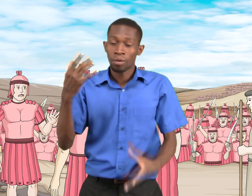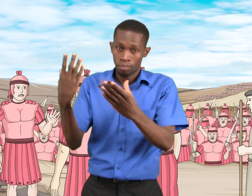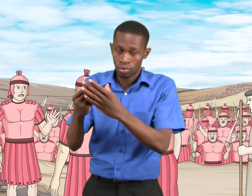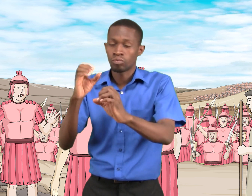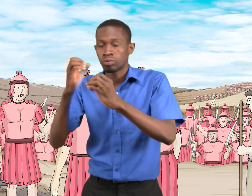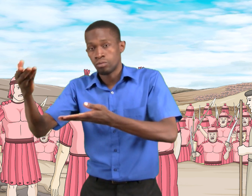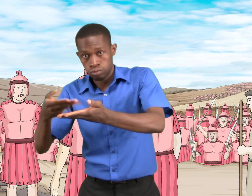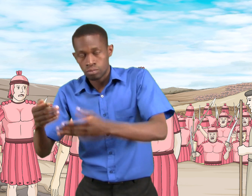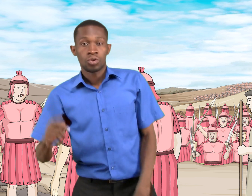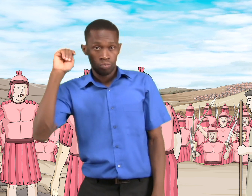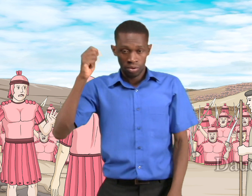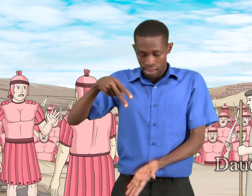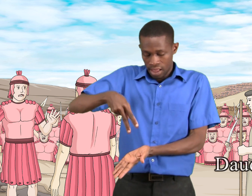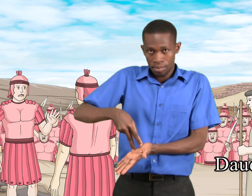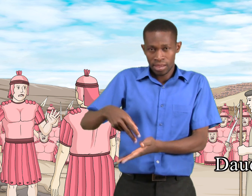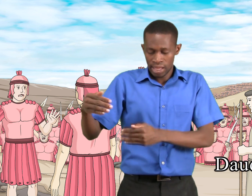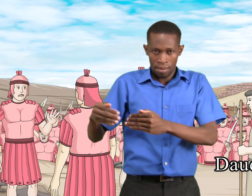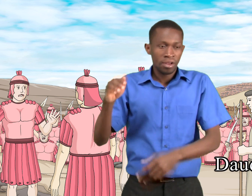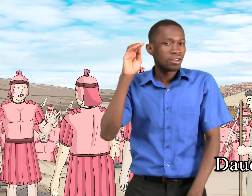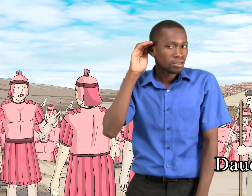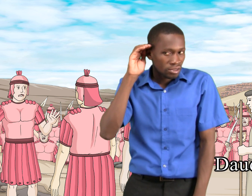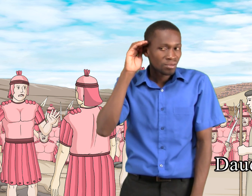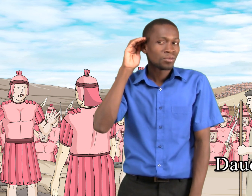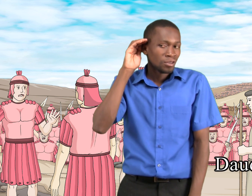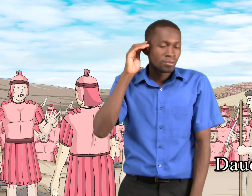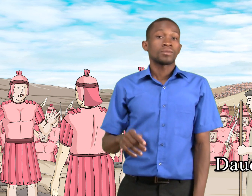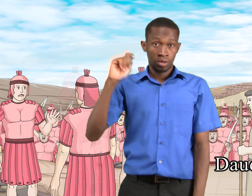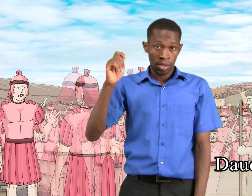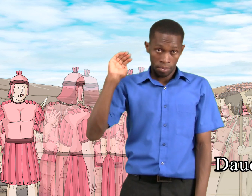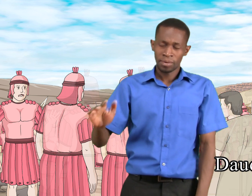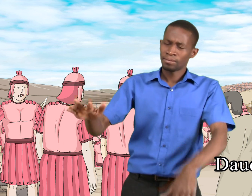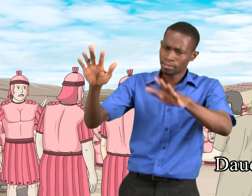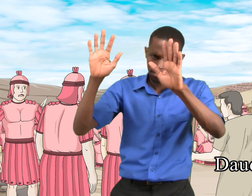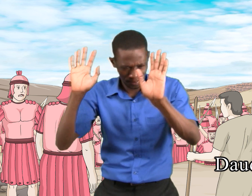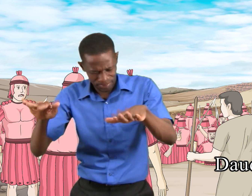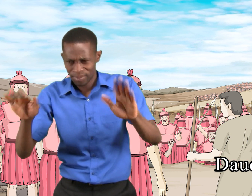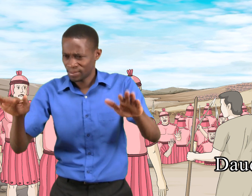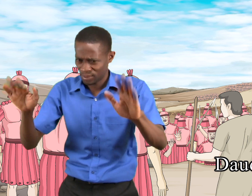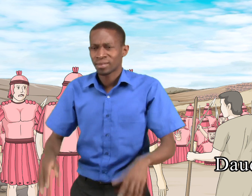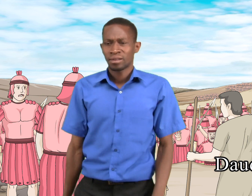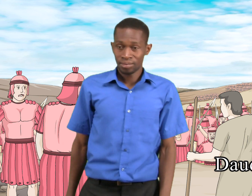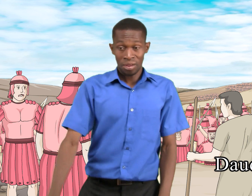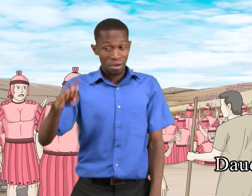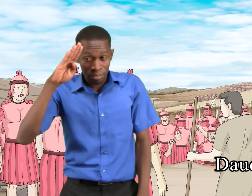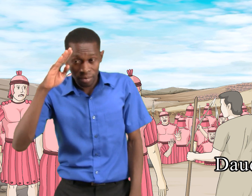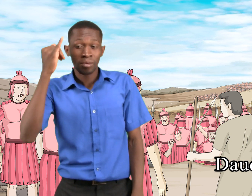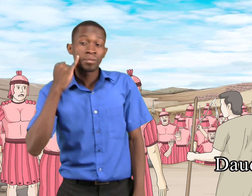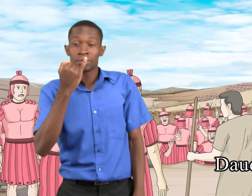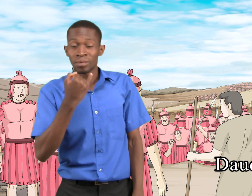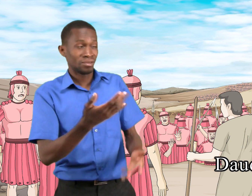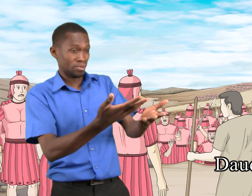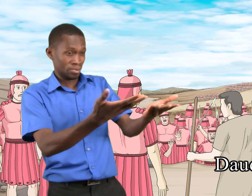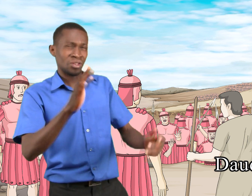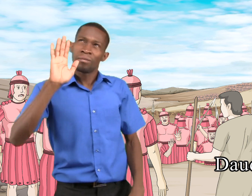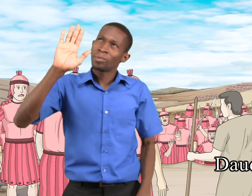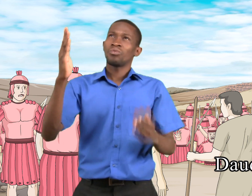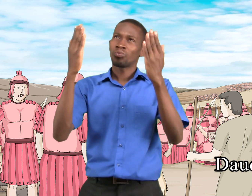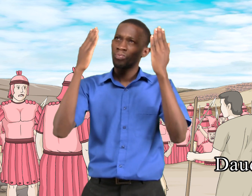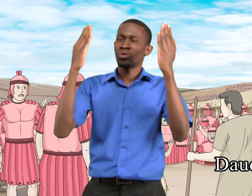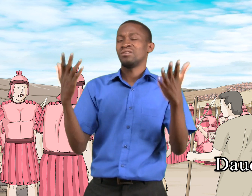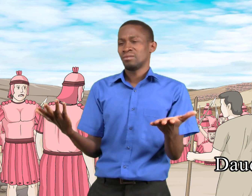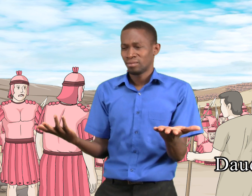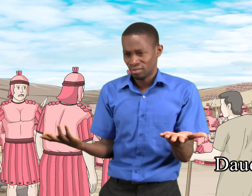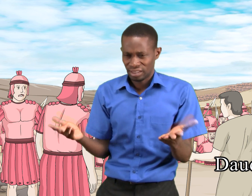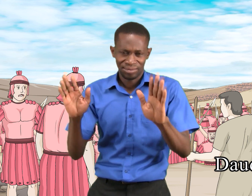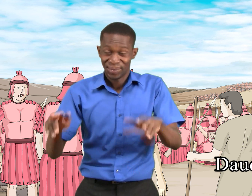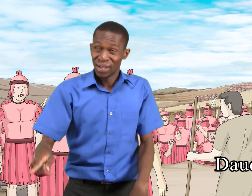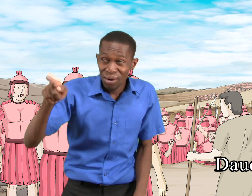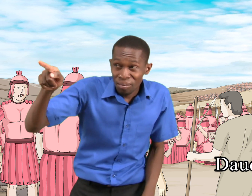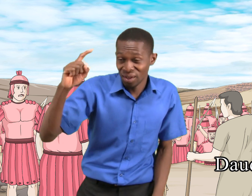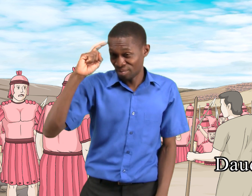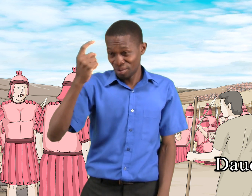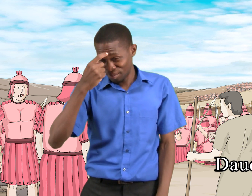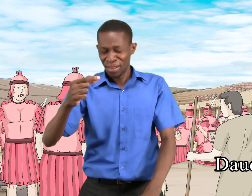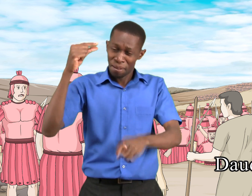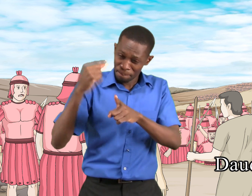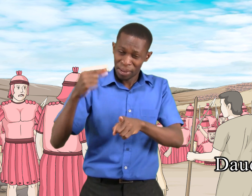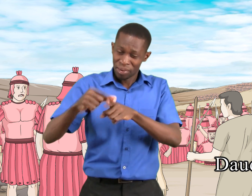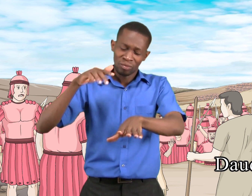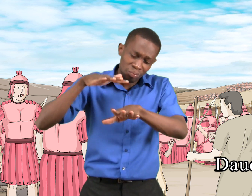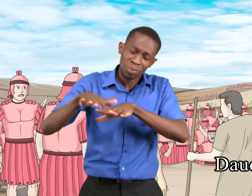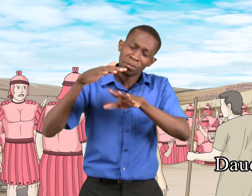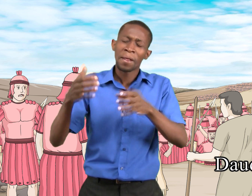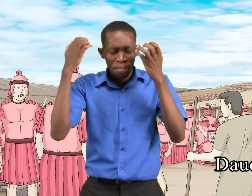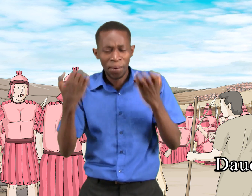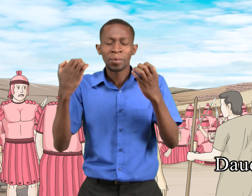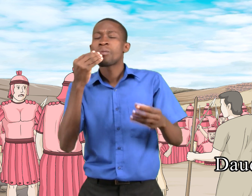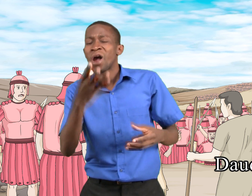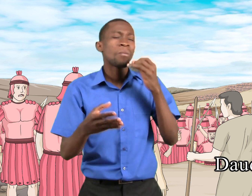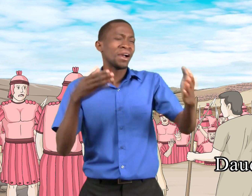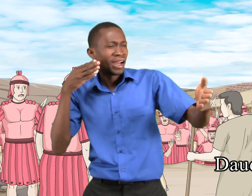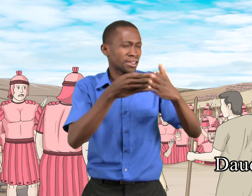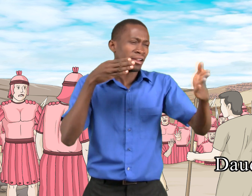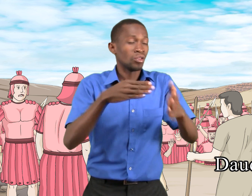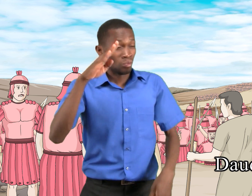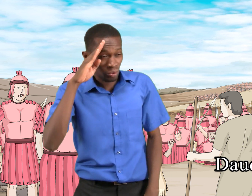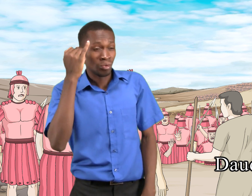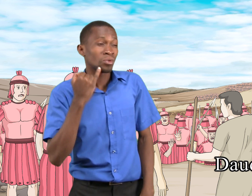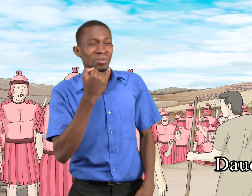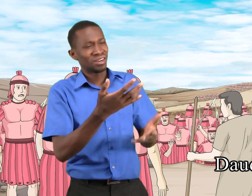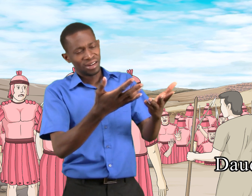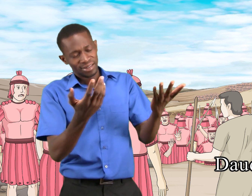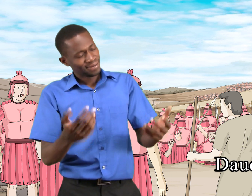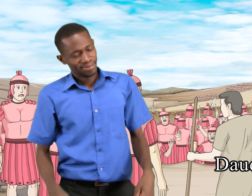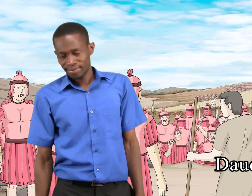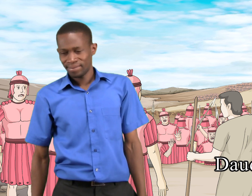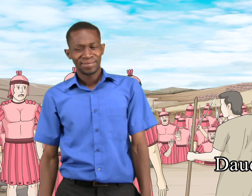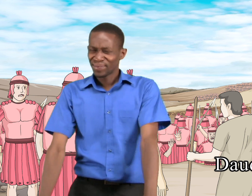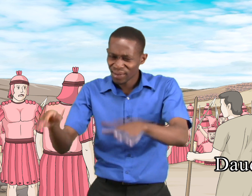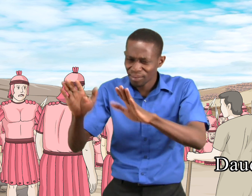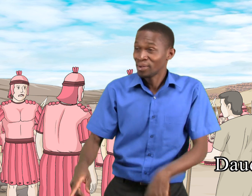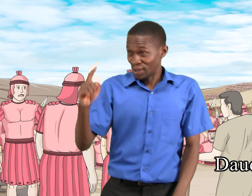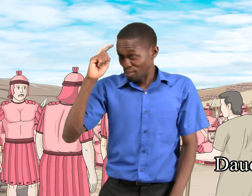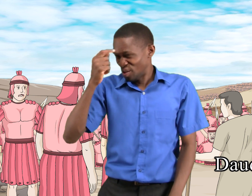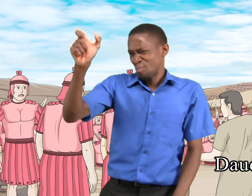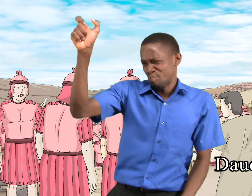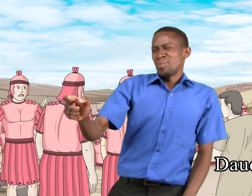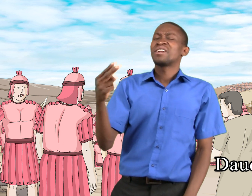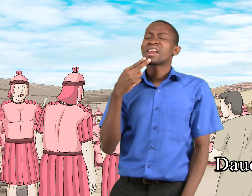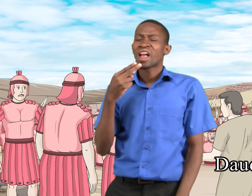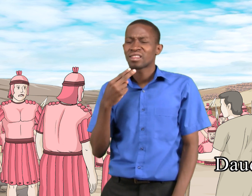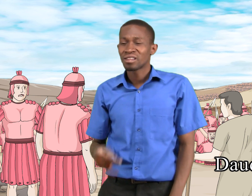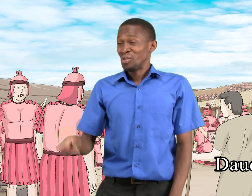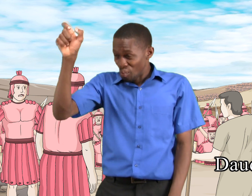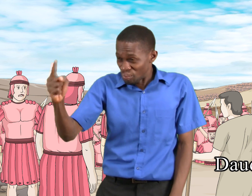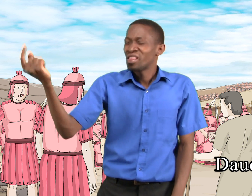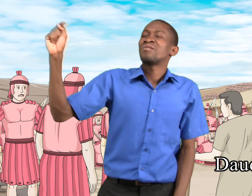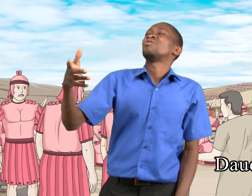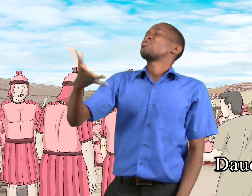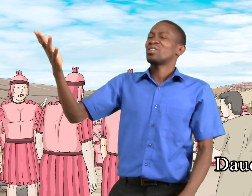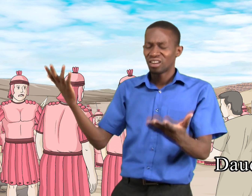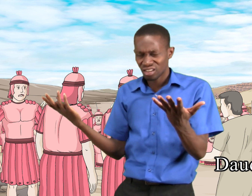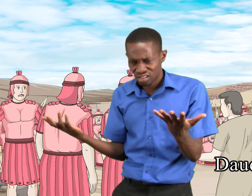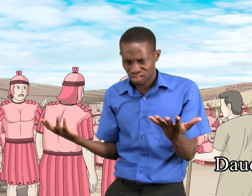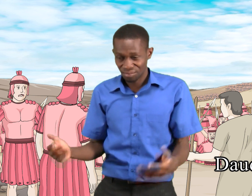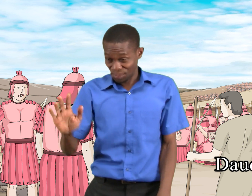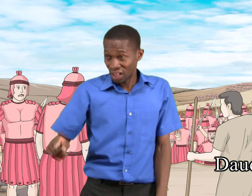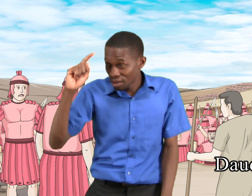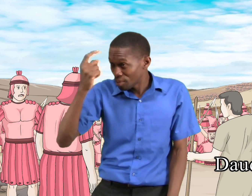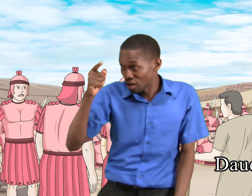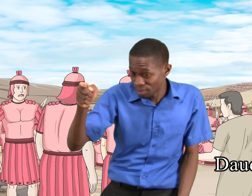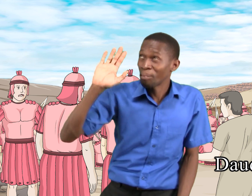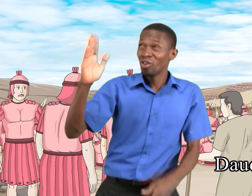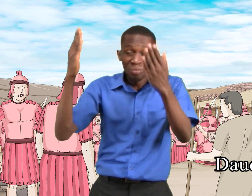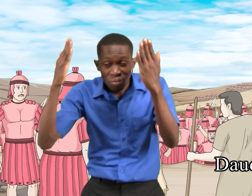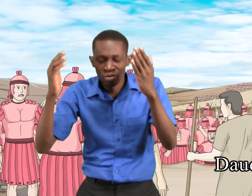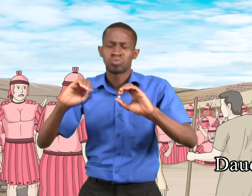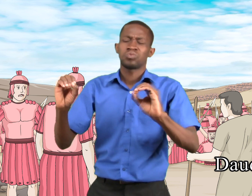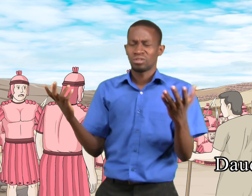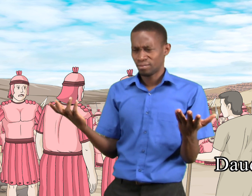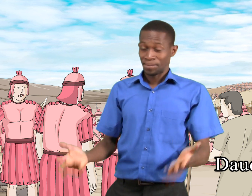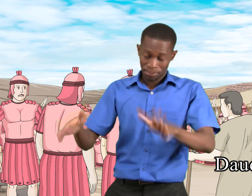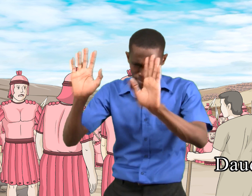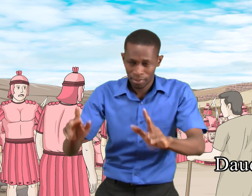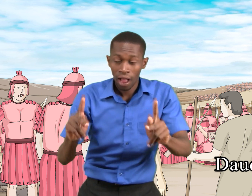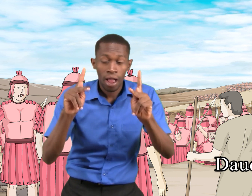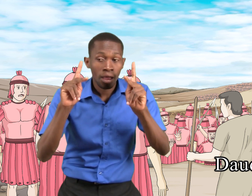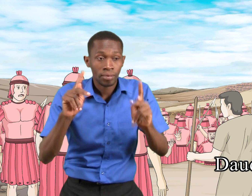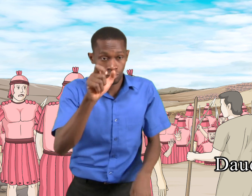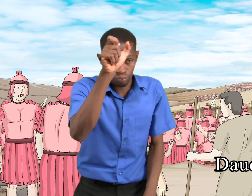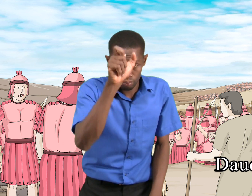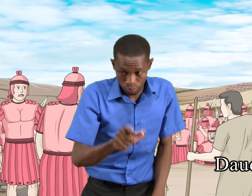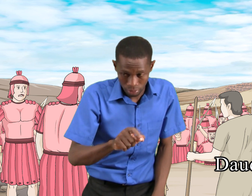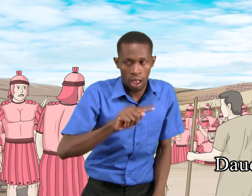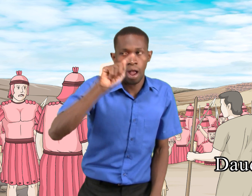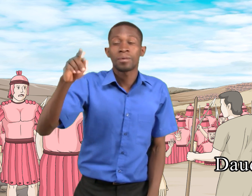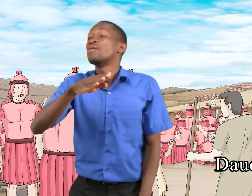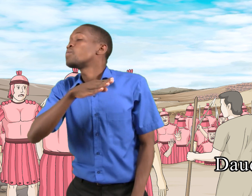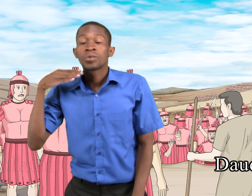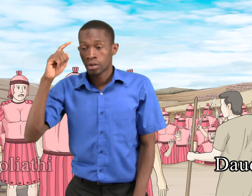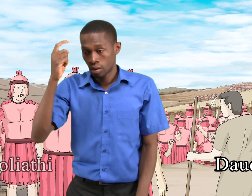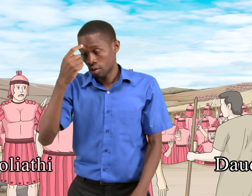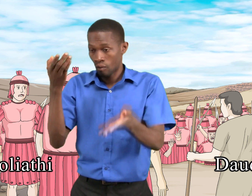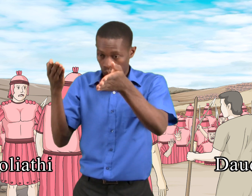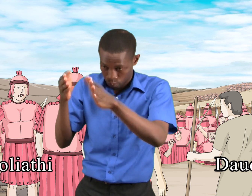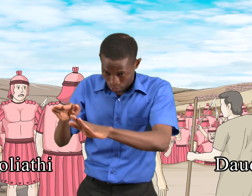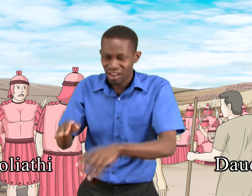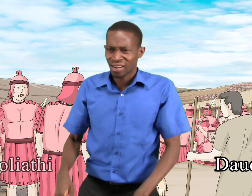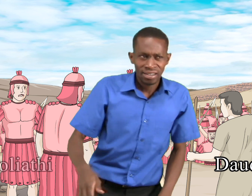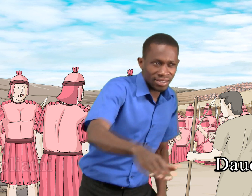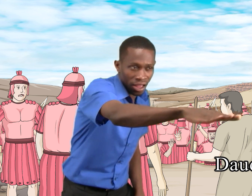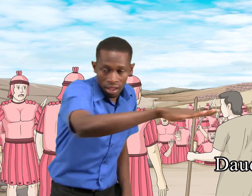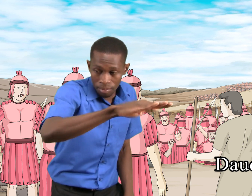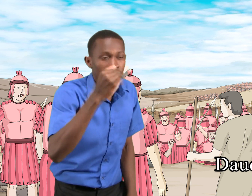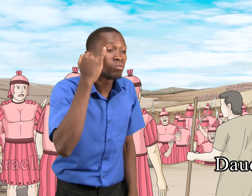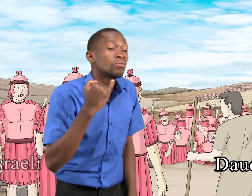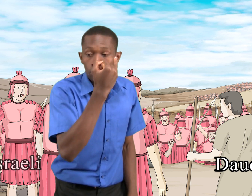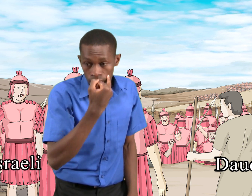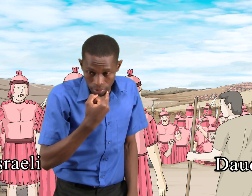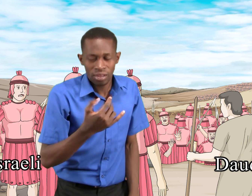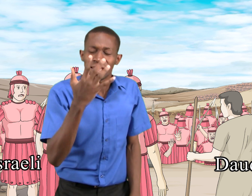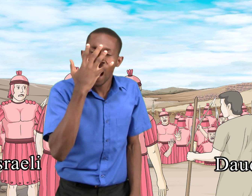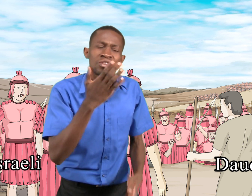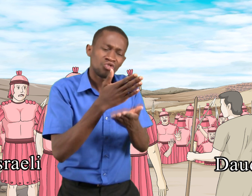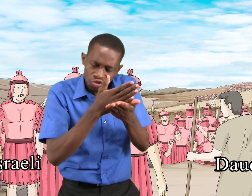David asked the men who were standing with him, “What will be done for the man who kills this Philistine and removes this disgrace from Israel?